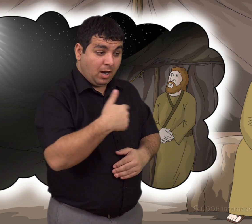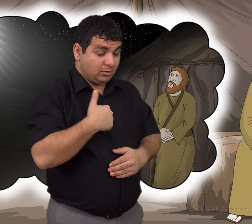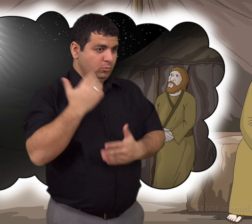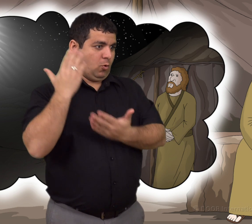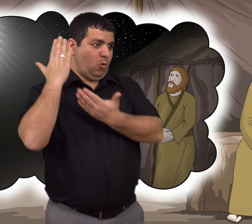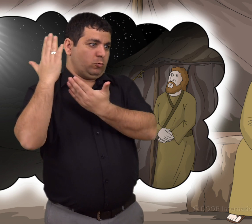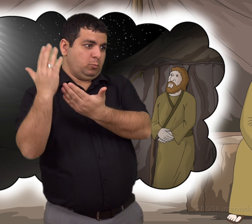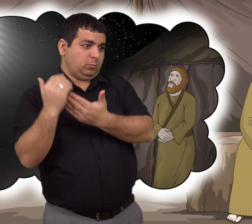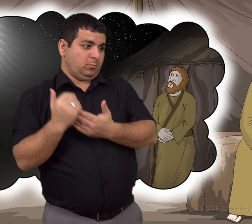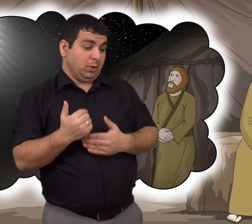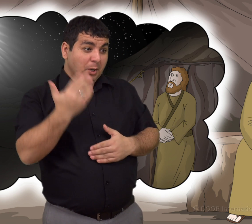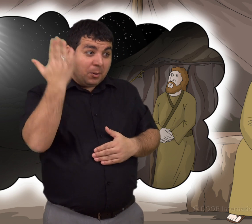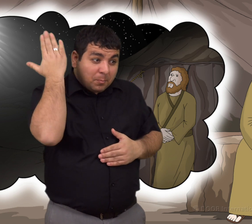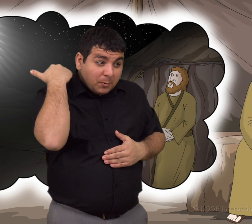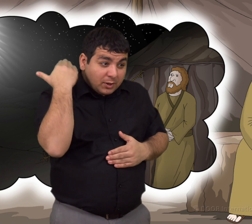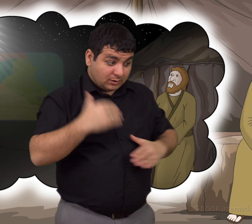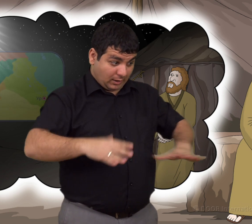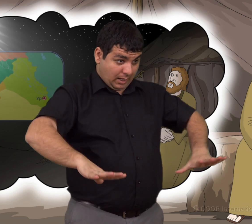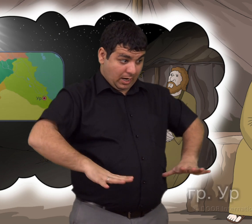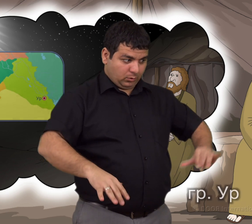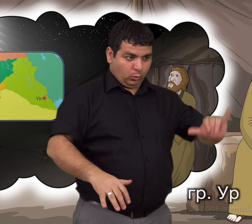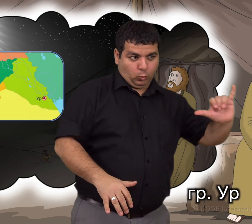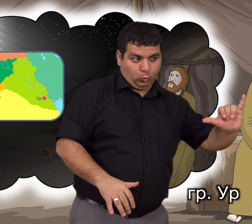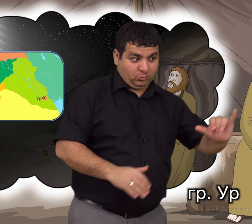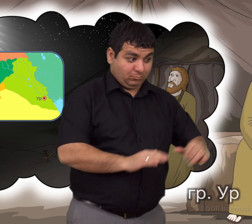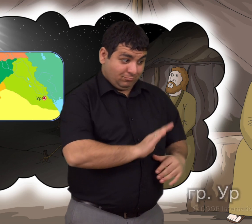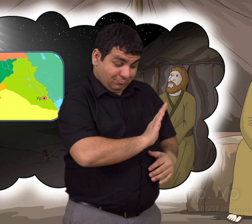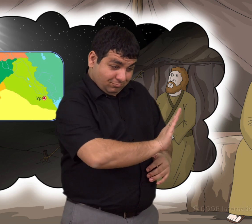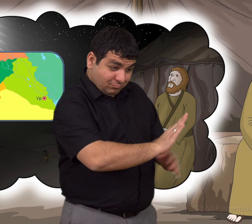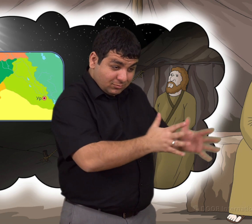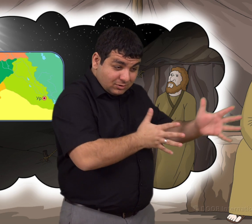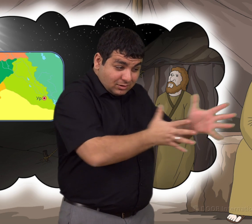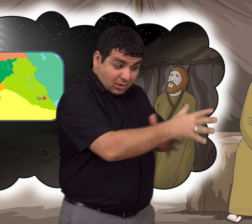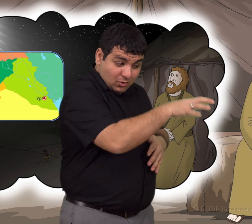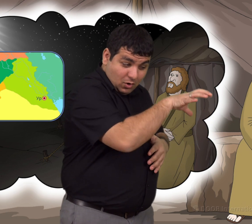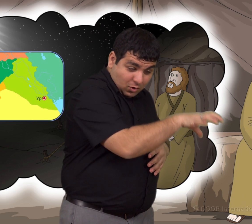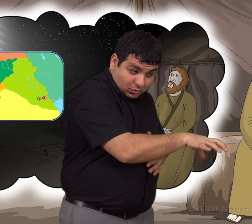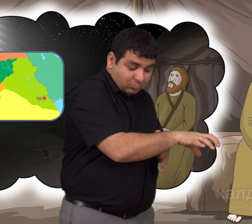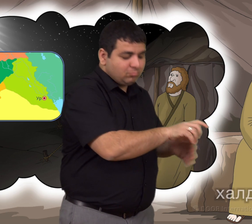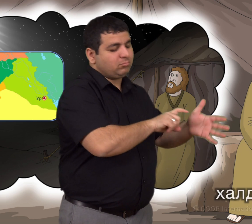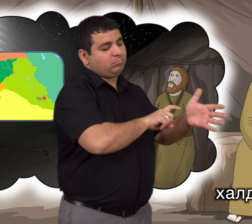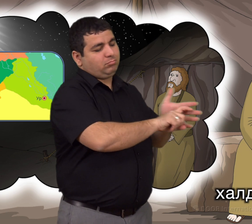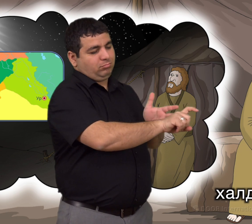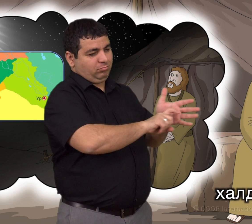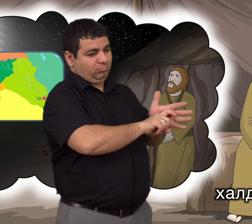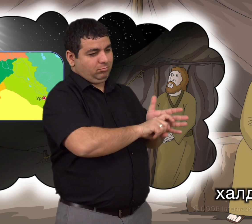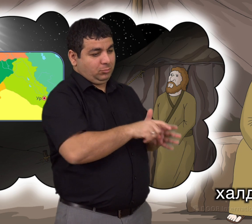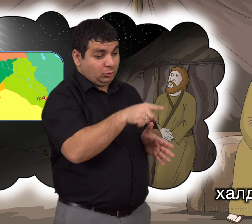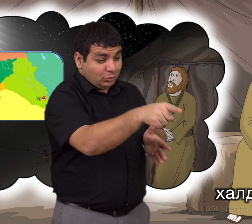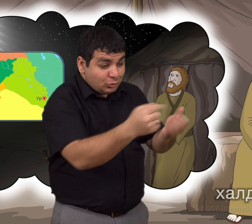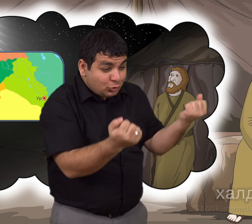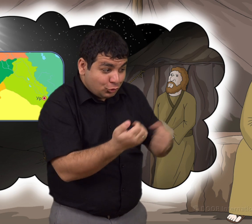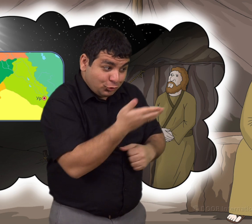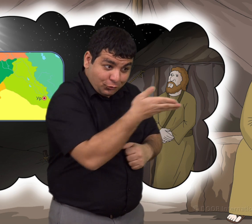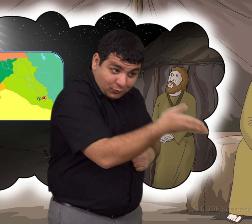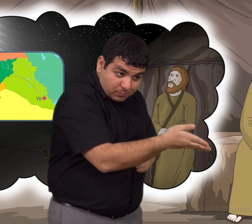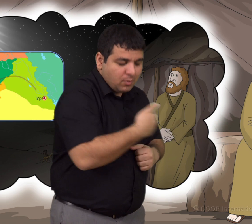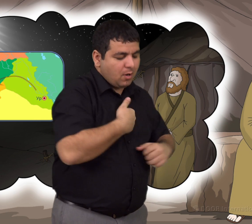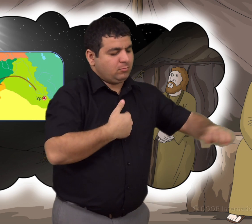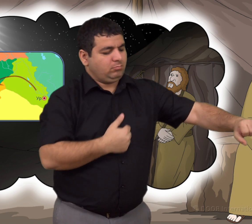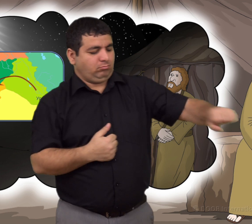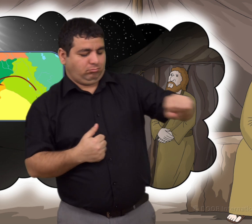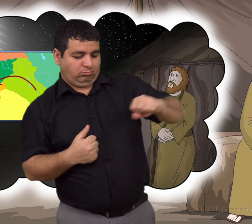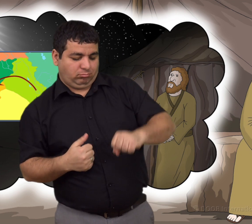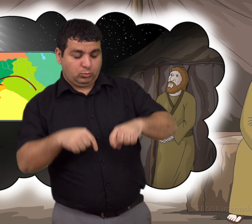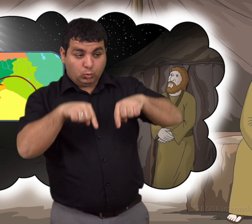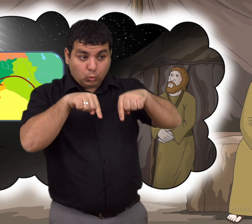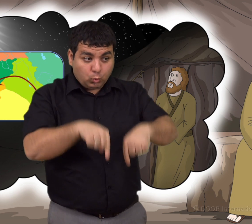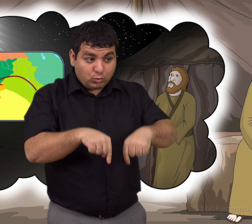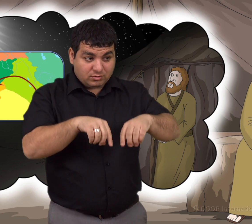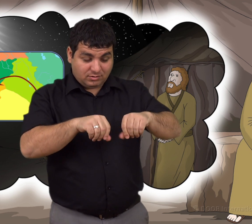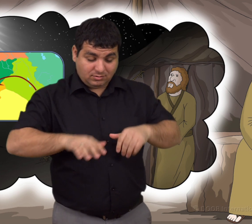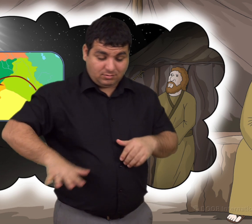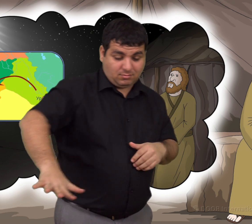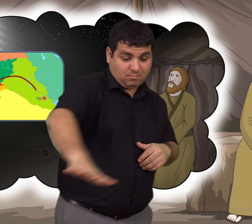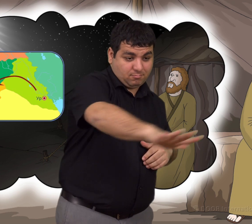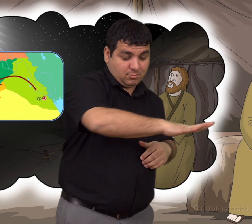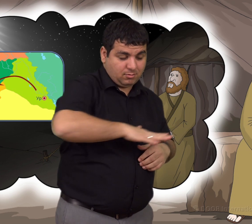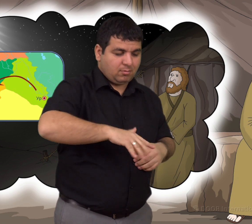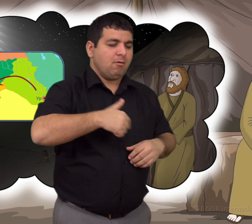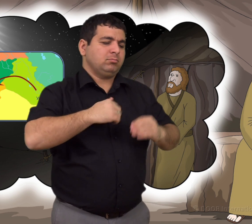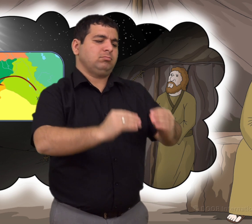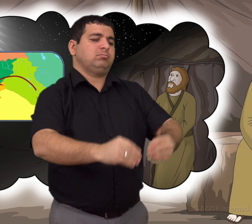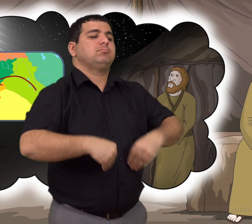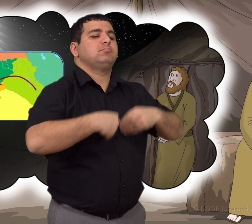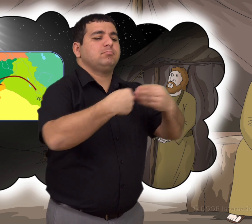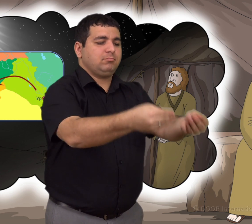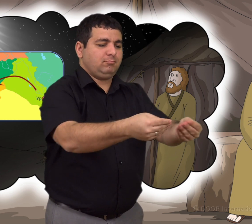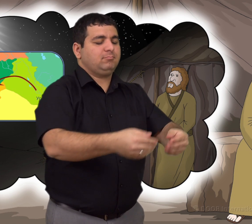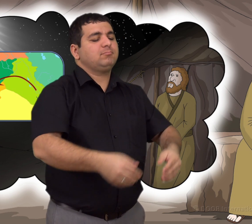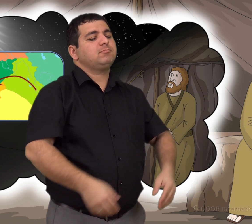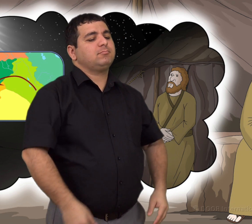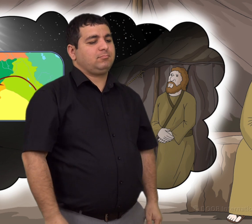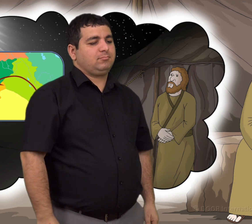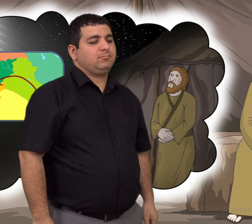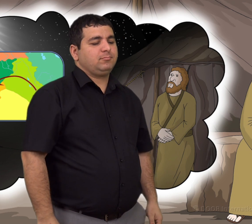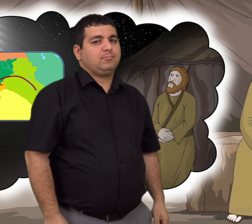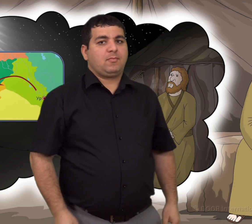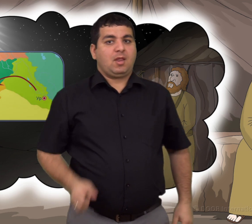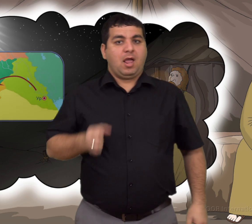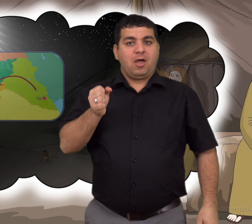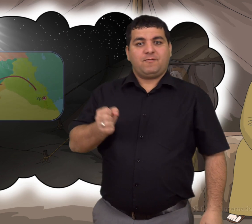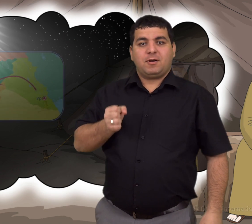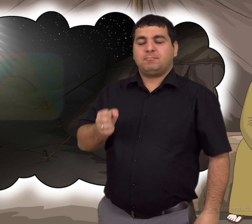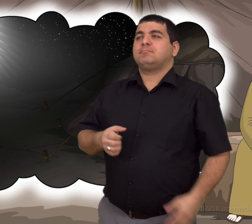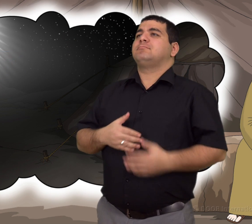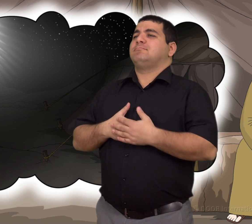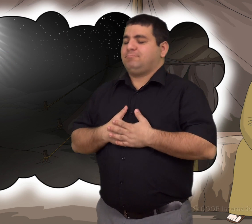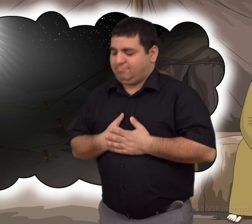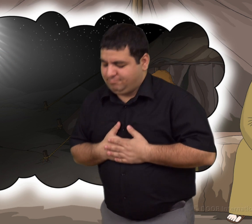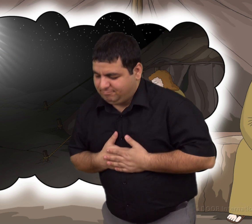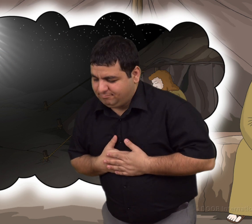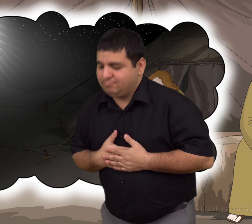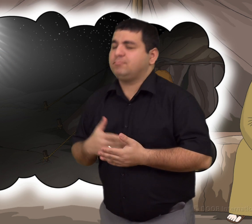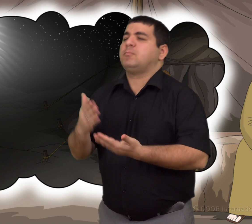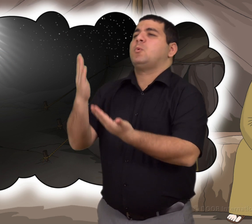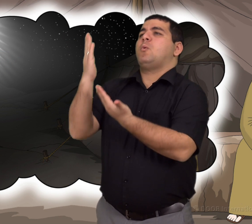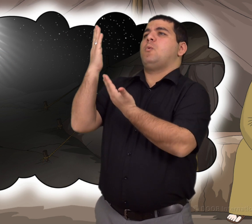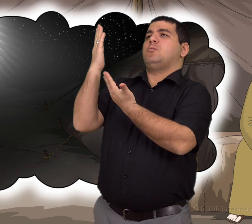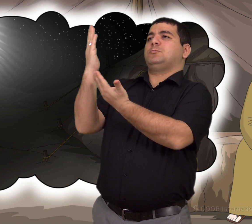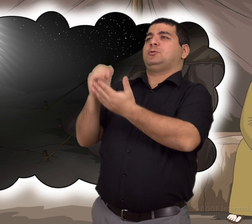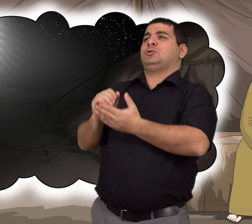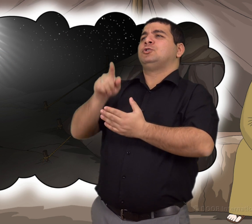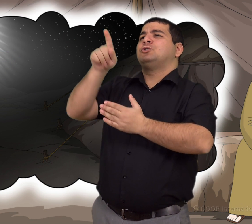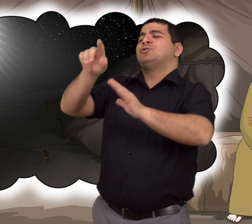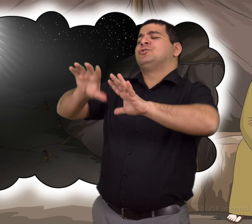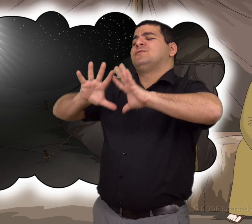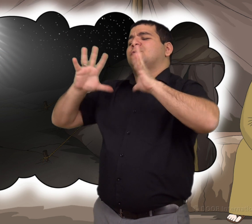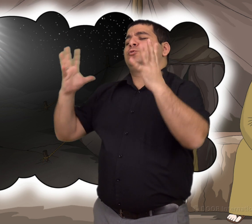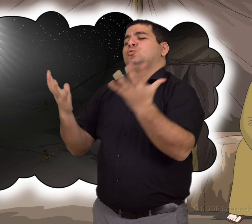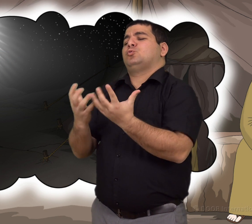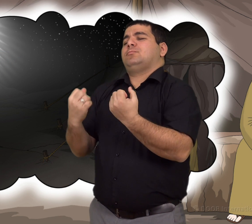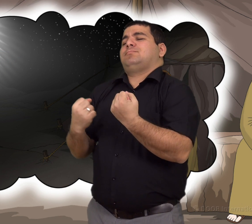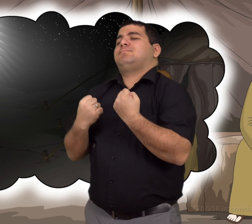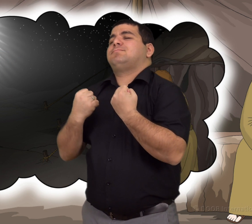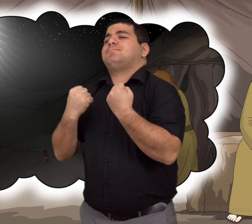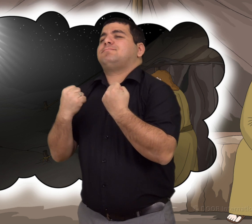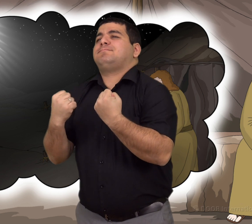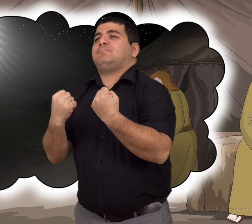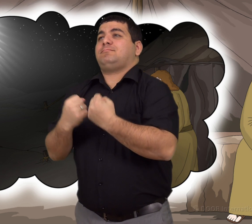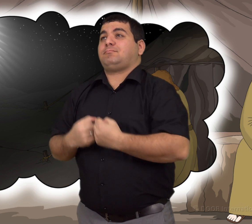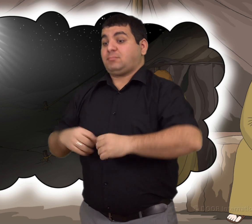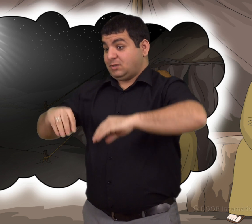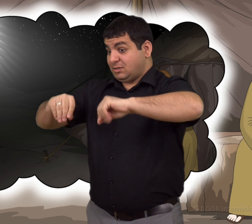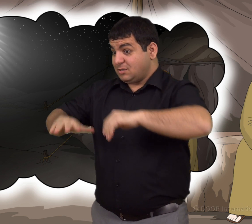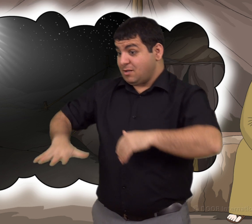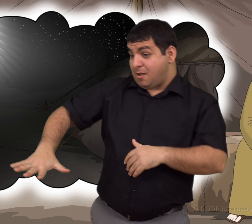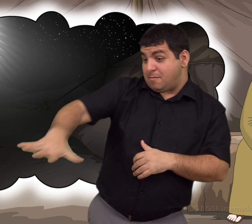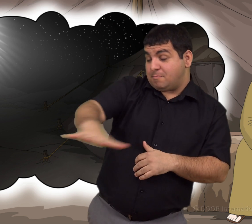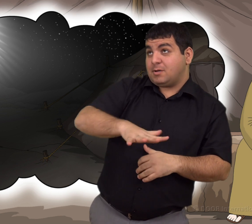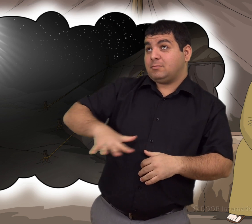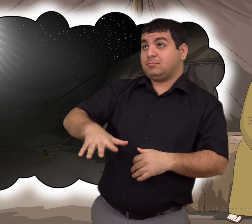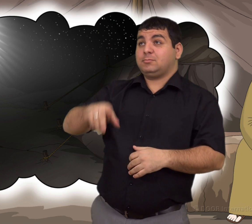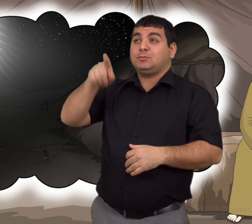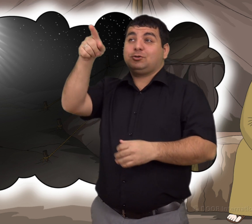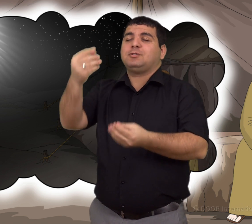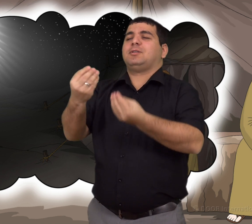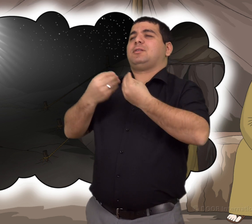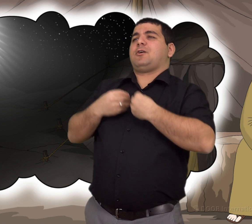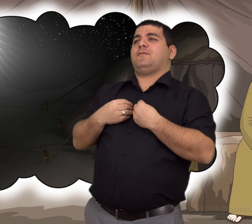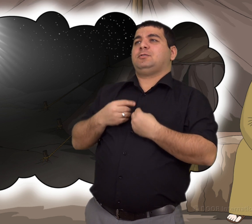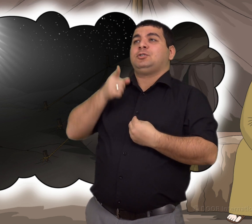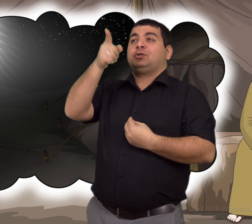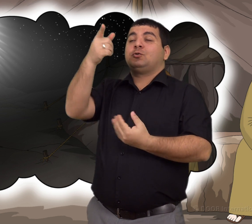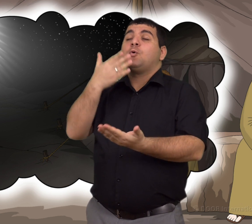The LORD also told him, “I am the LORD, who brought you out of Ur of the Chaldeans to give you this land to possess.”